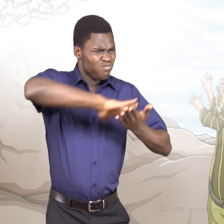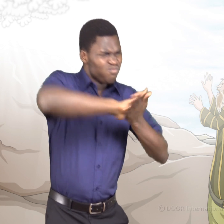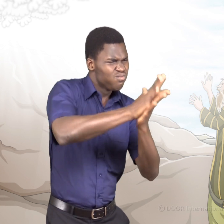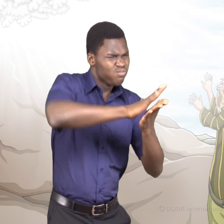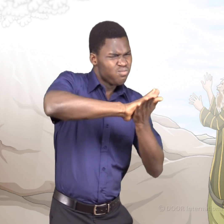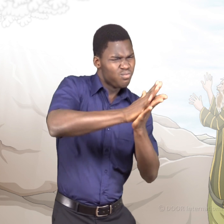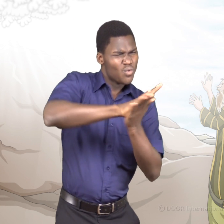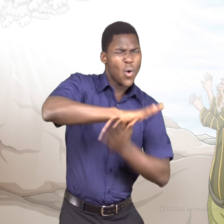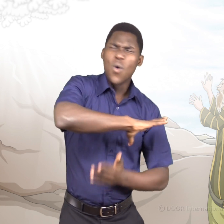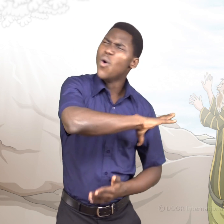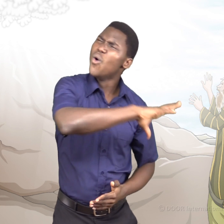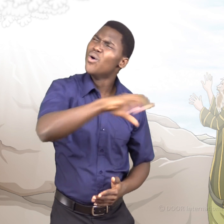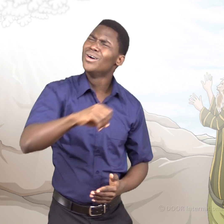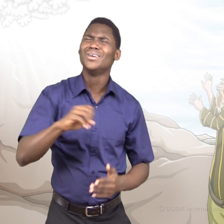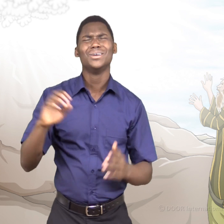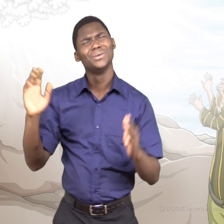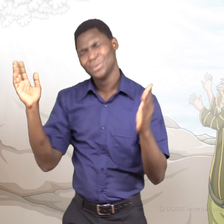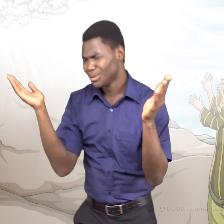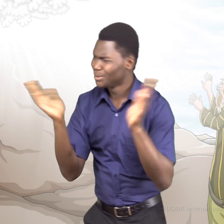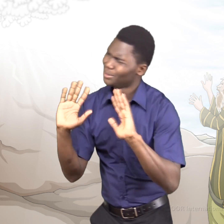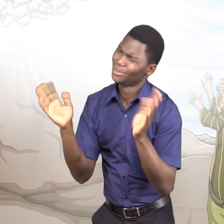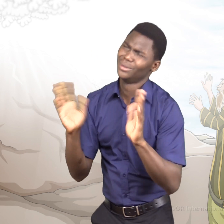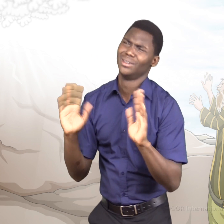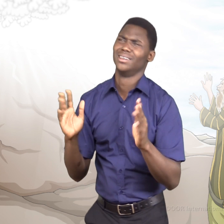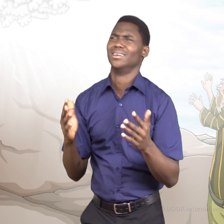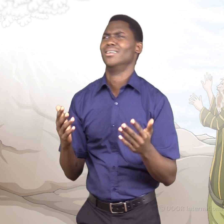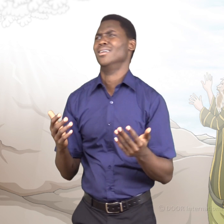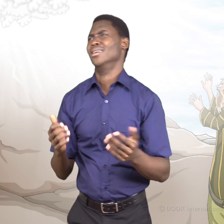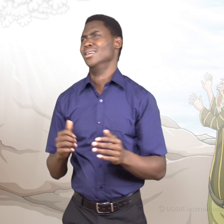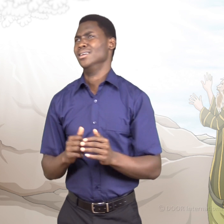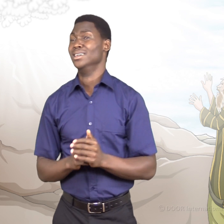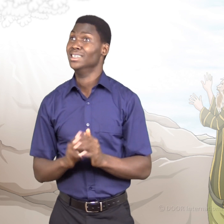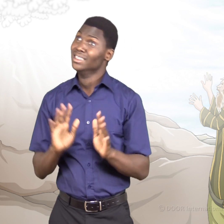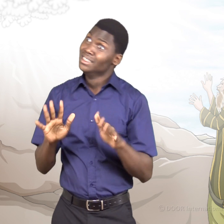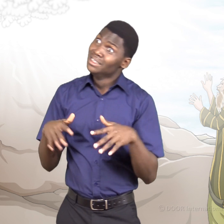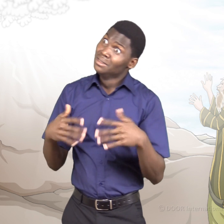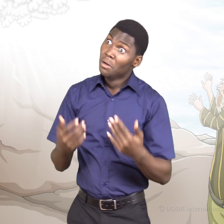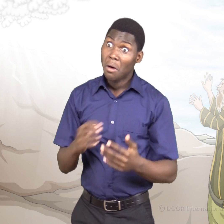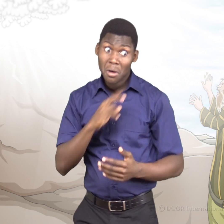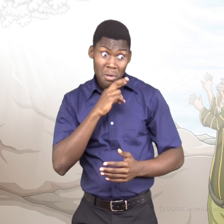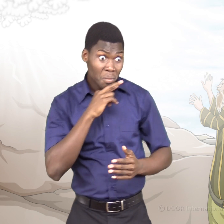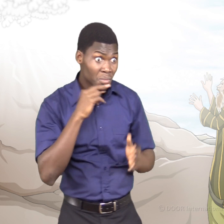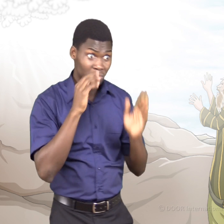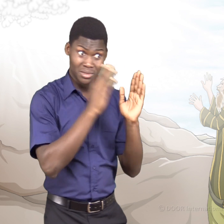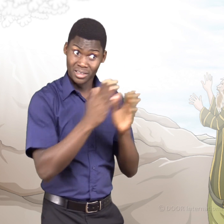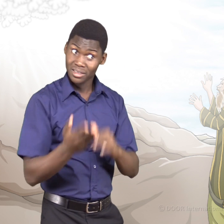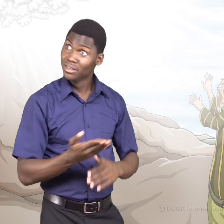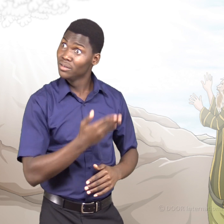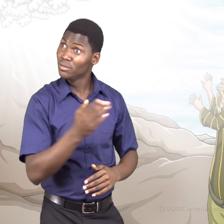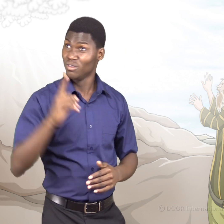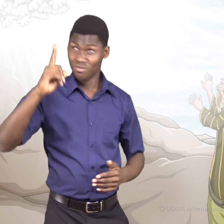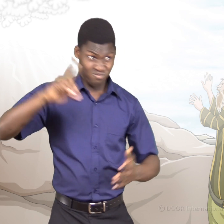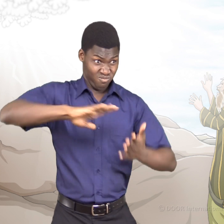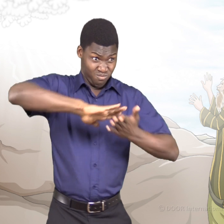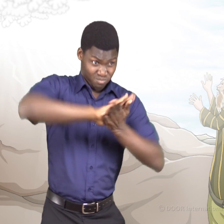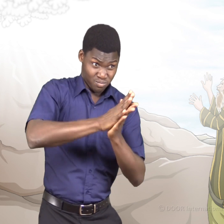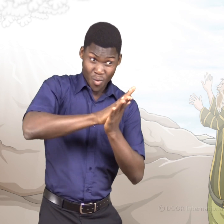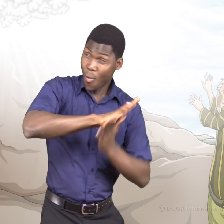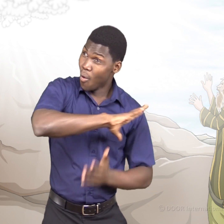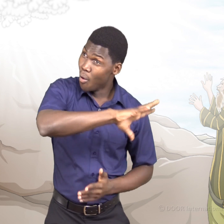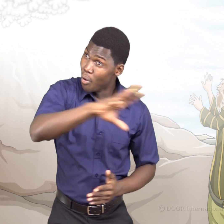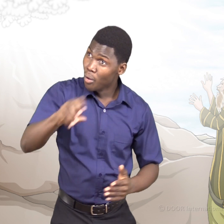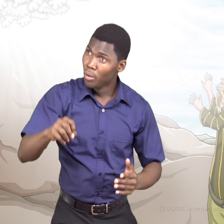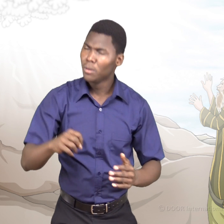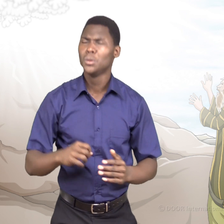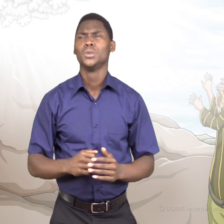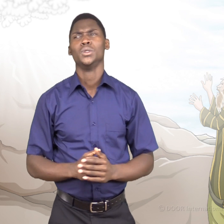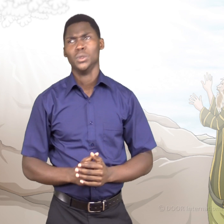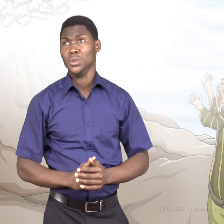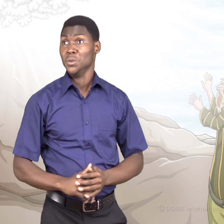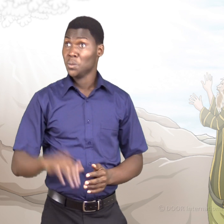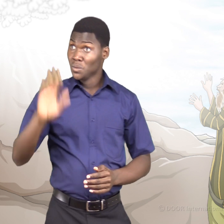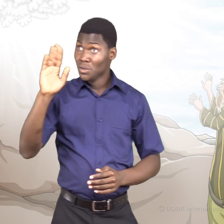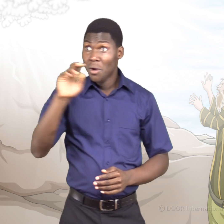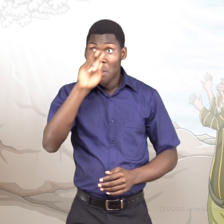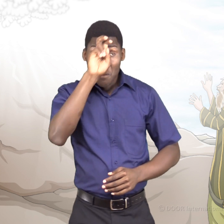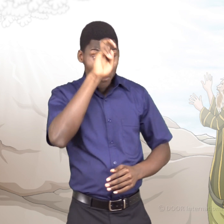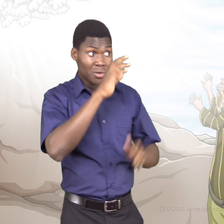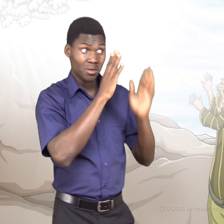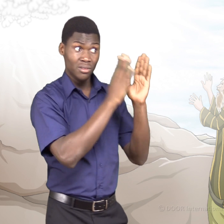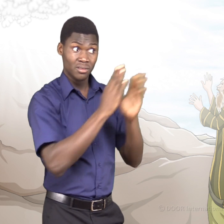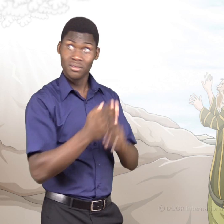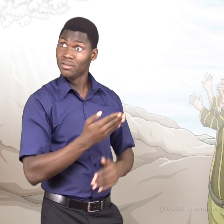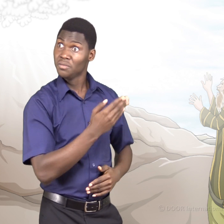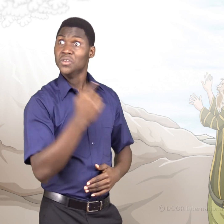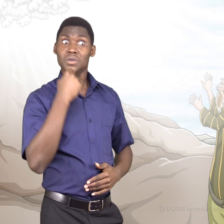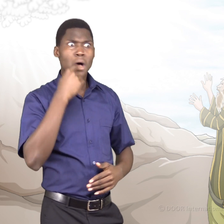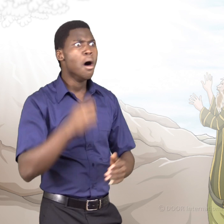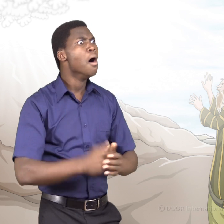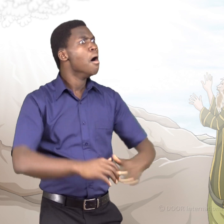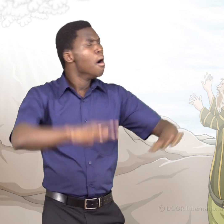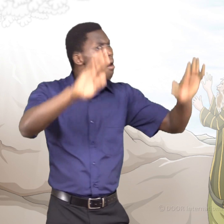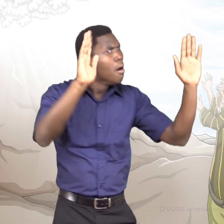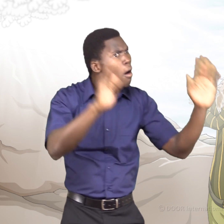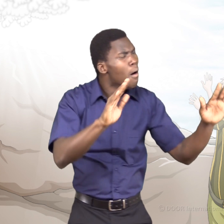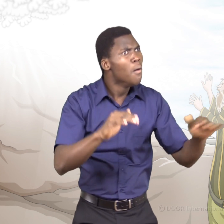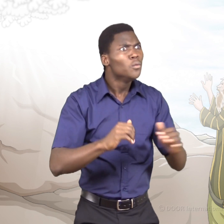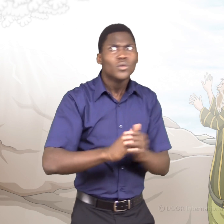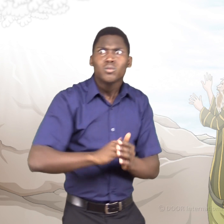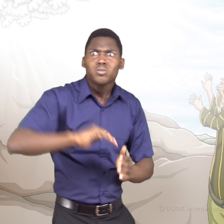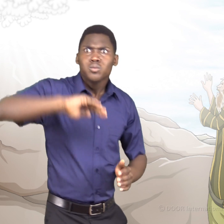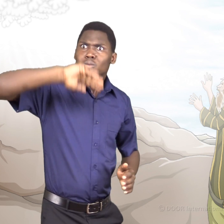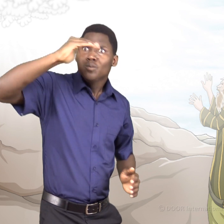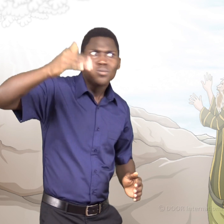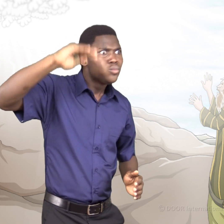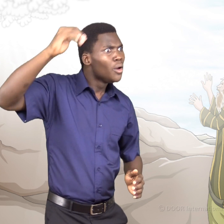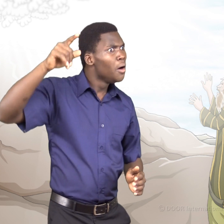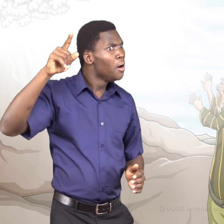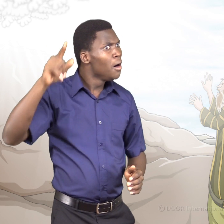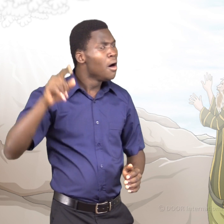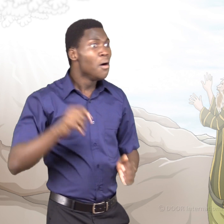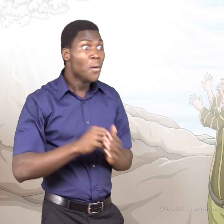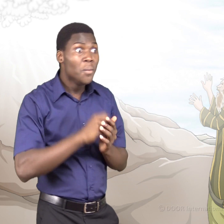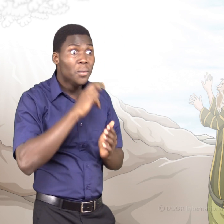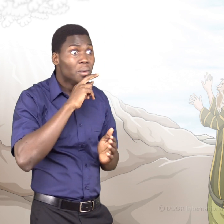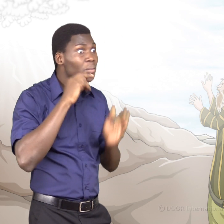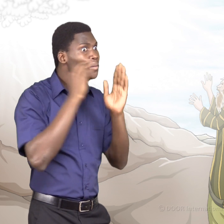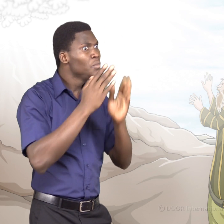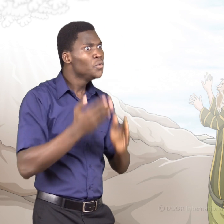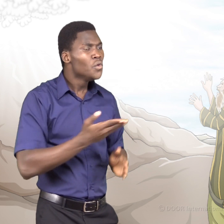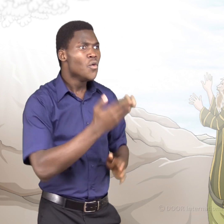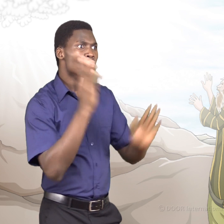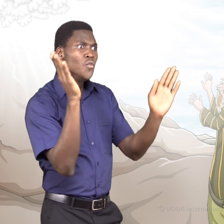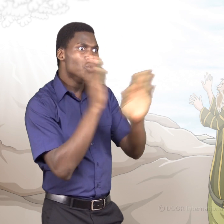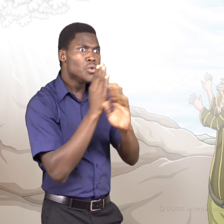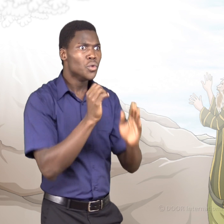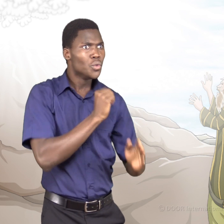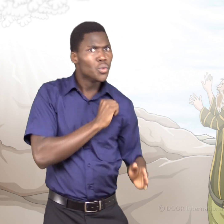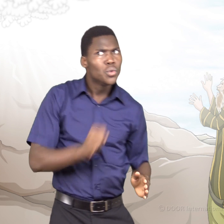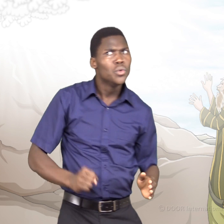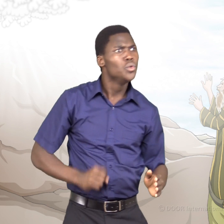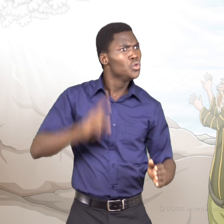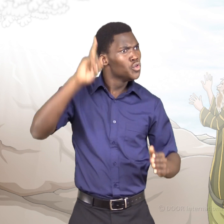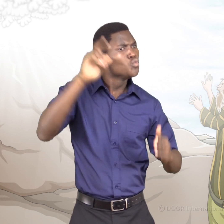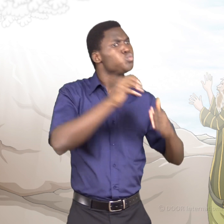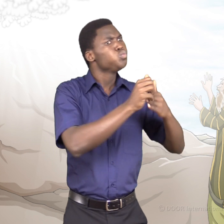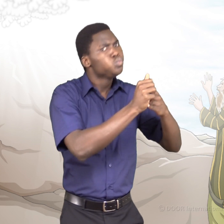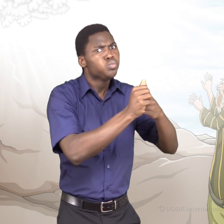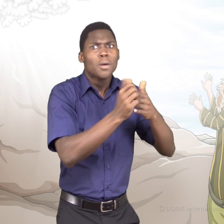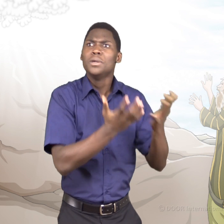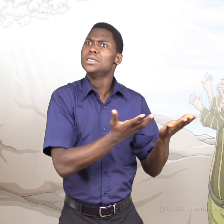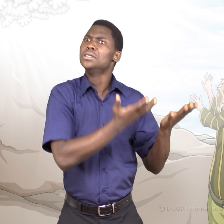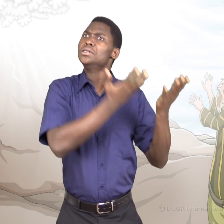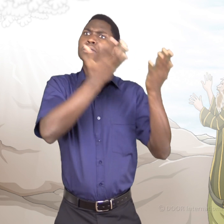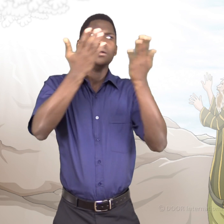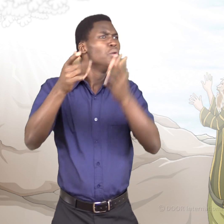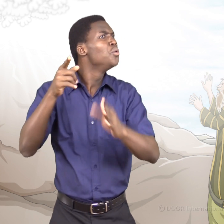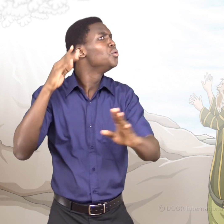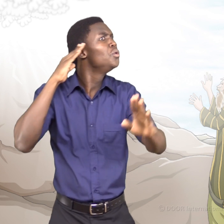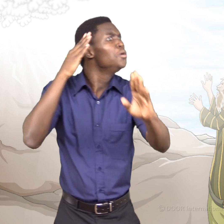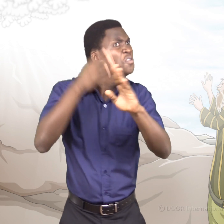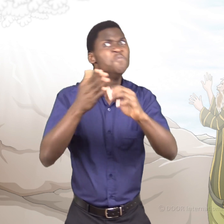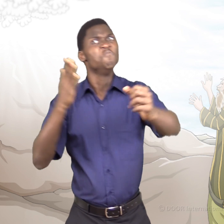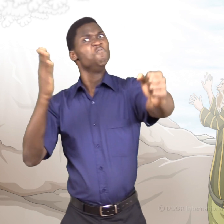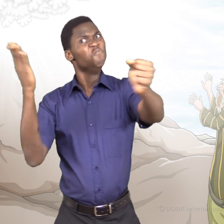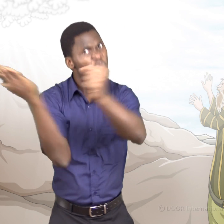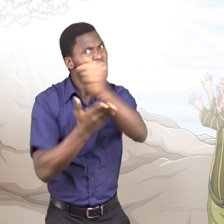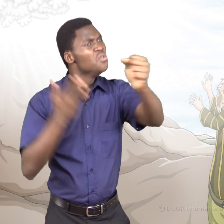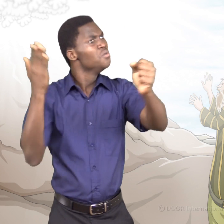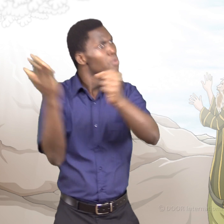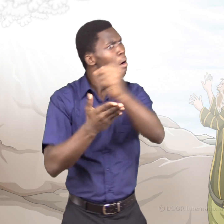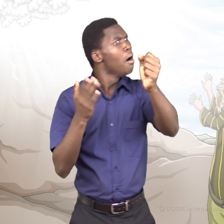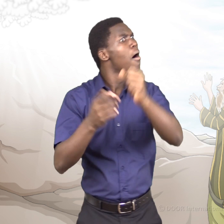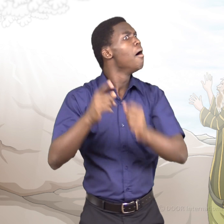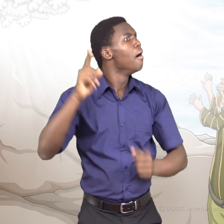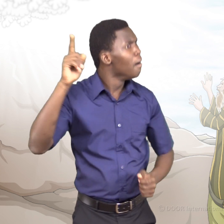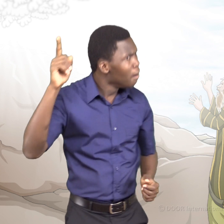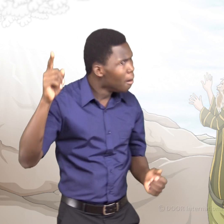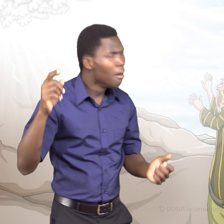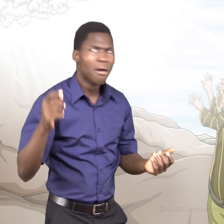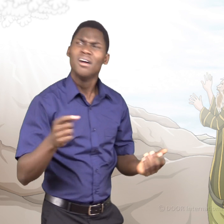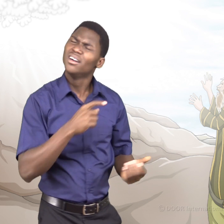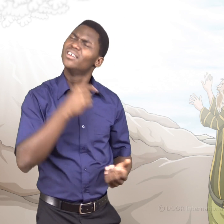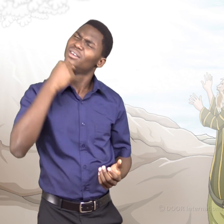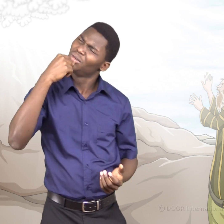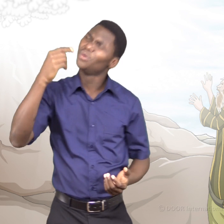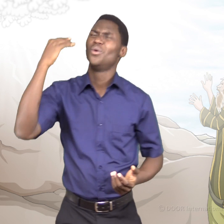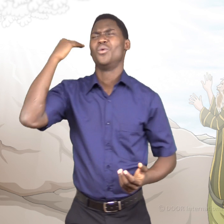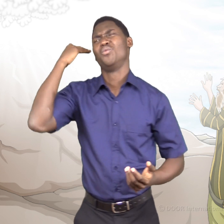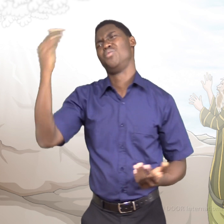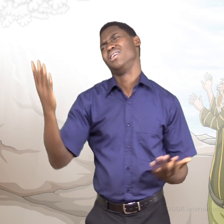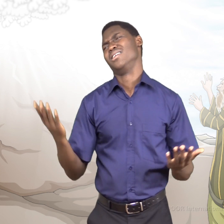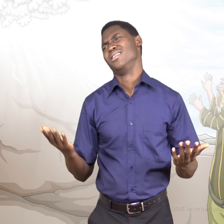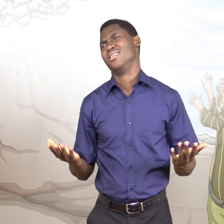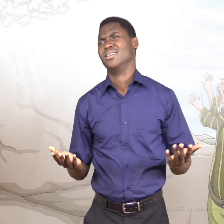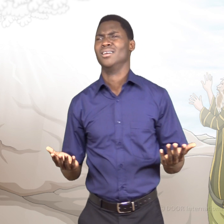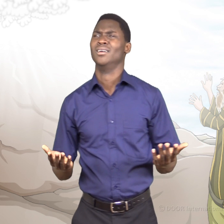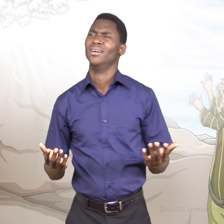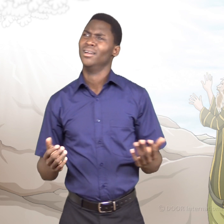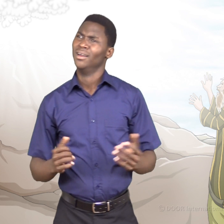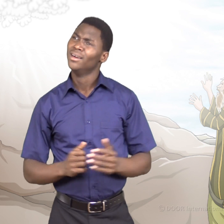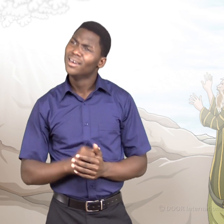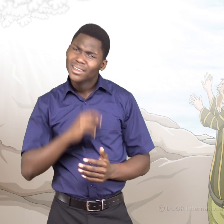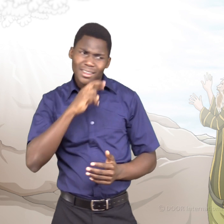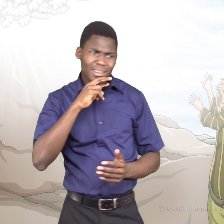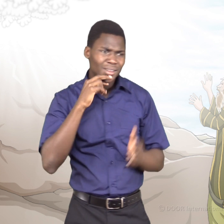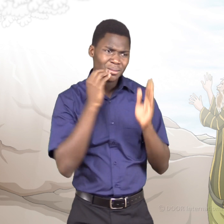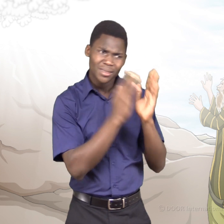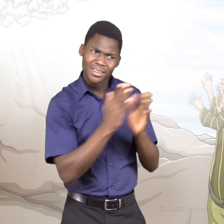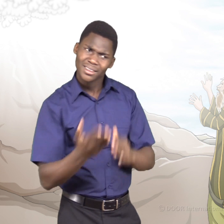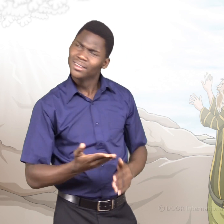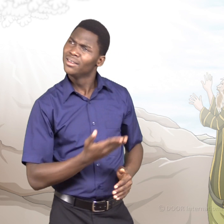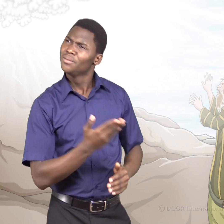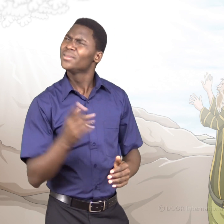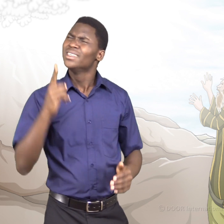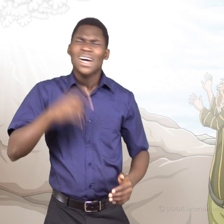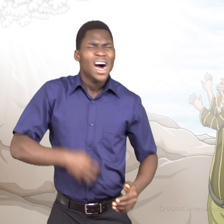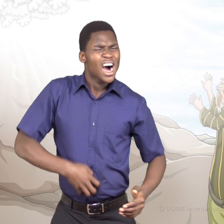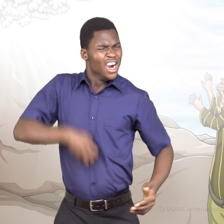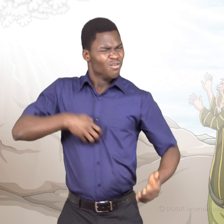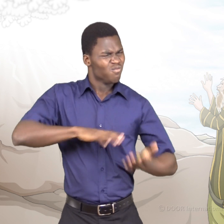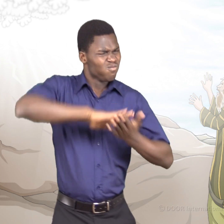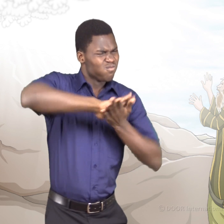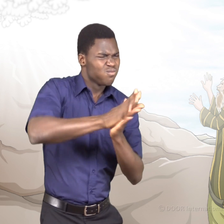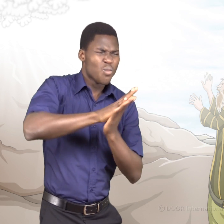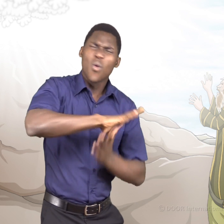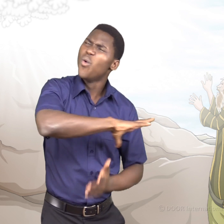Why should the Egyptians declare, ‘He brought them out with evil intent, to kill them in the mountains and wipe them from the face of the earth’?